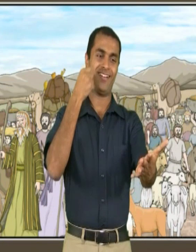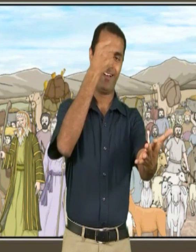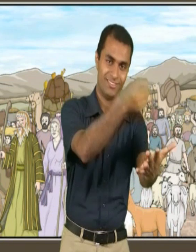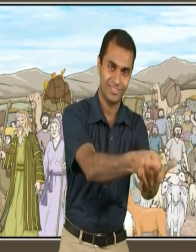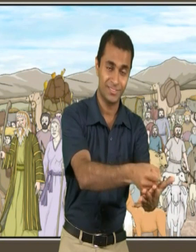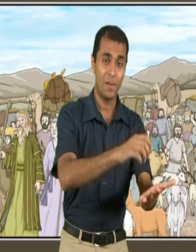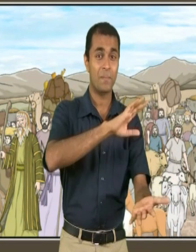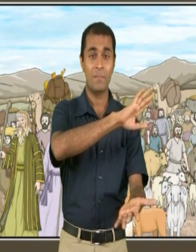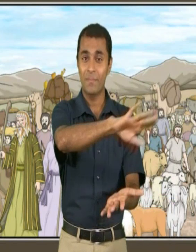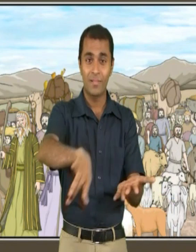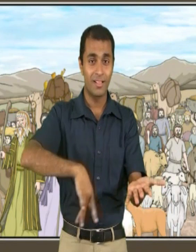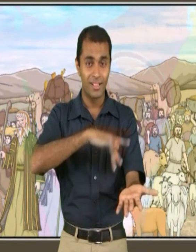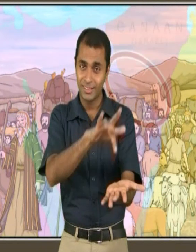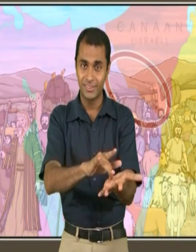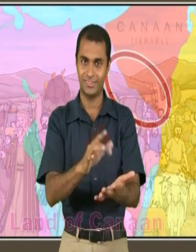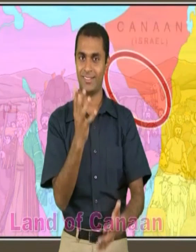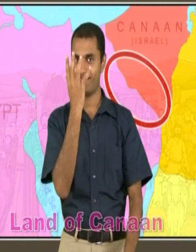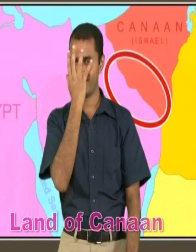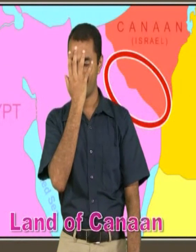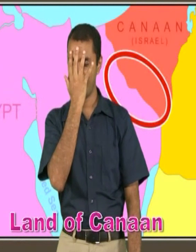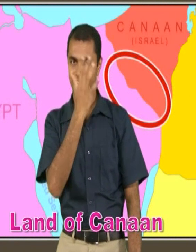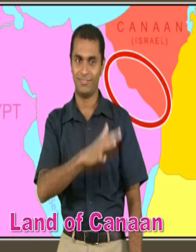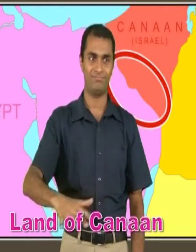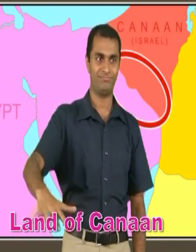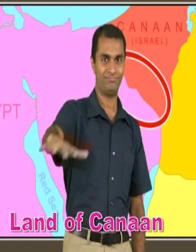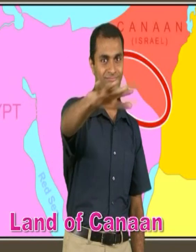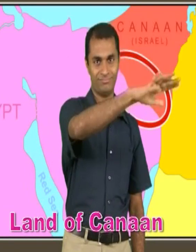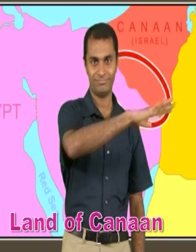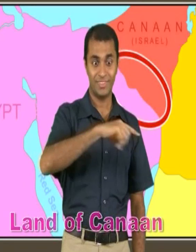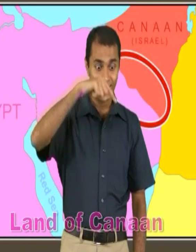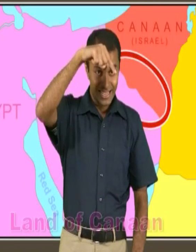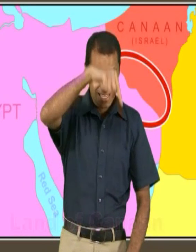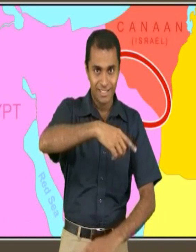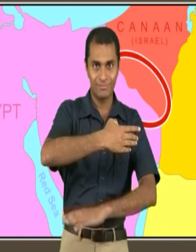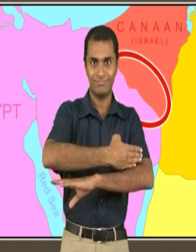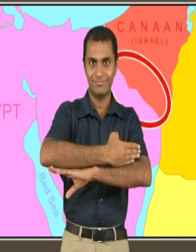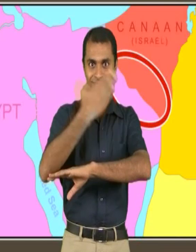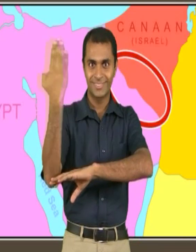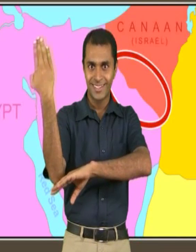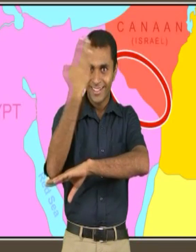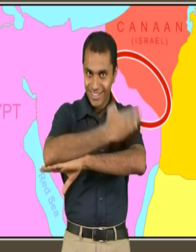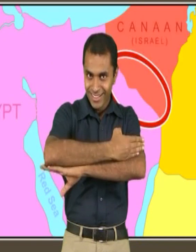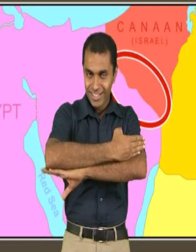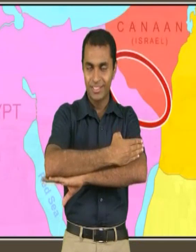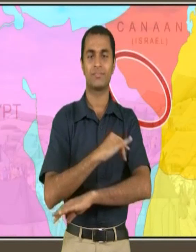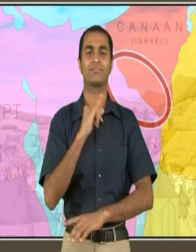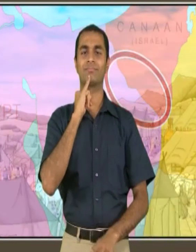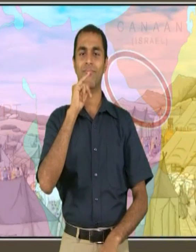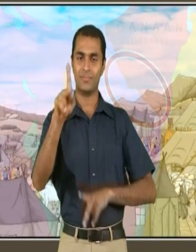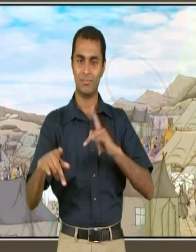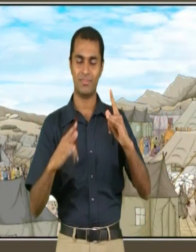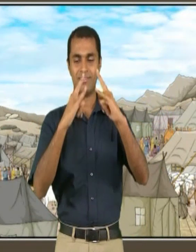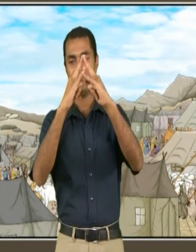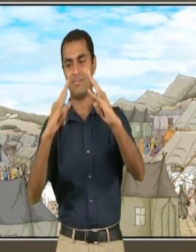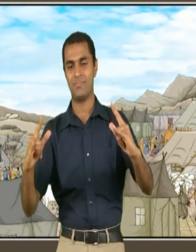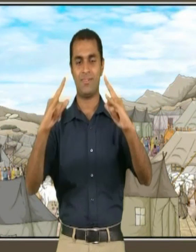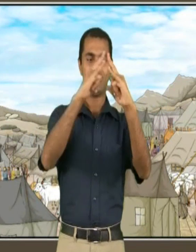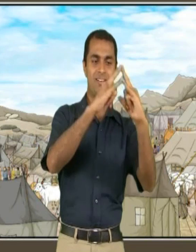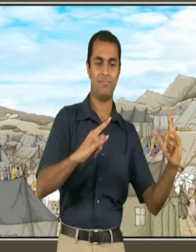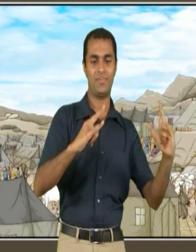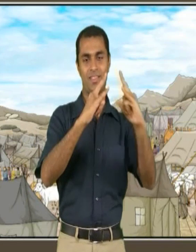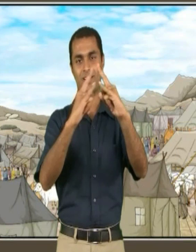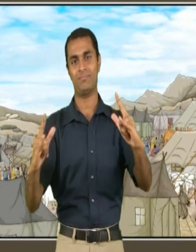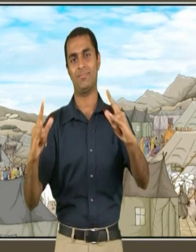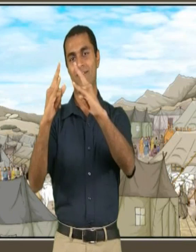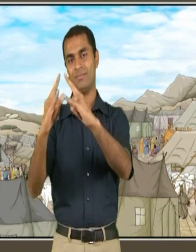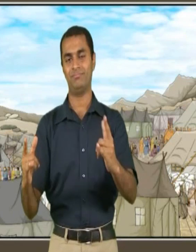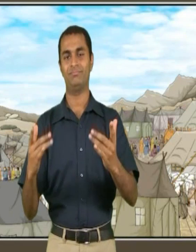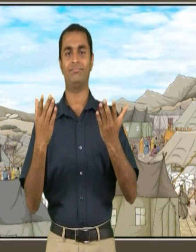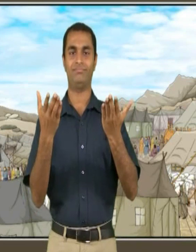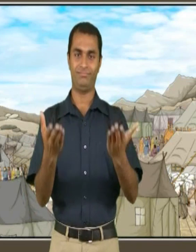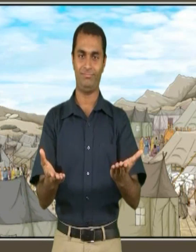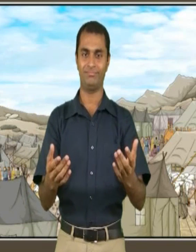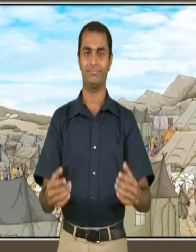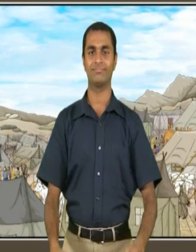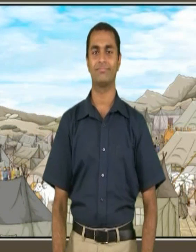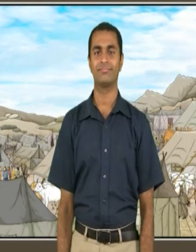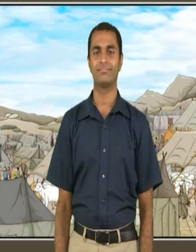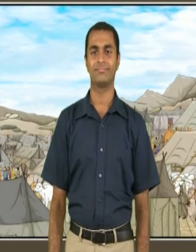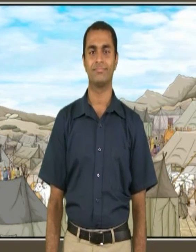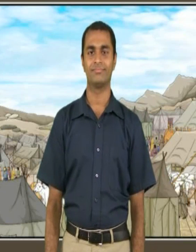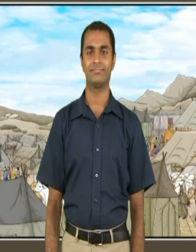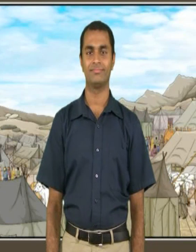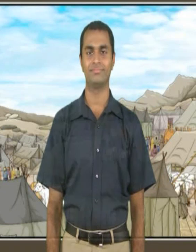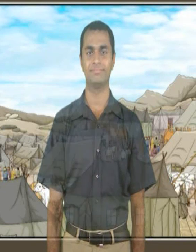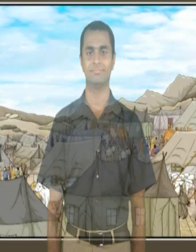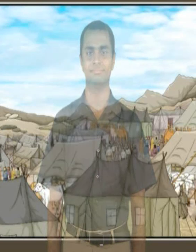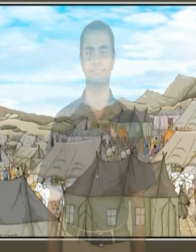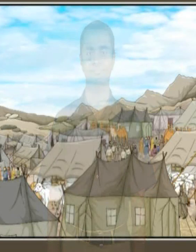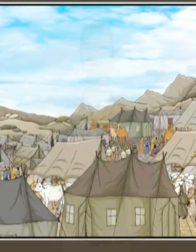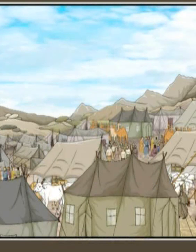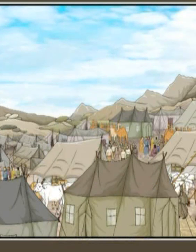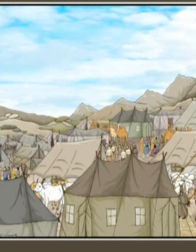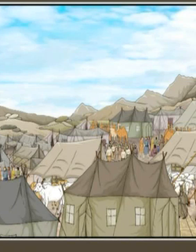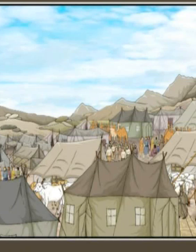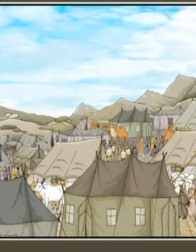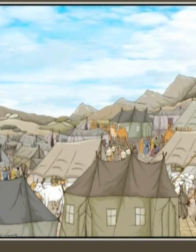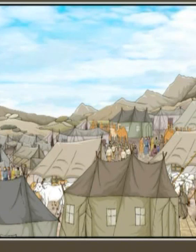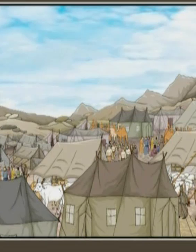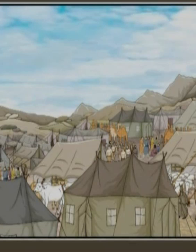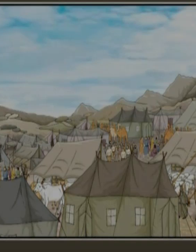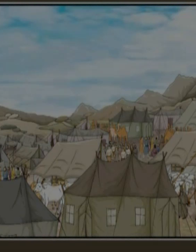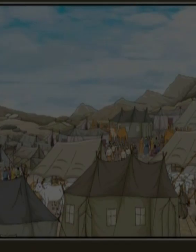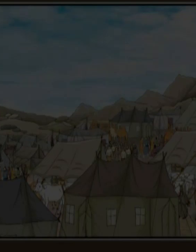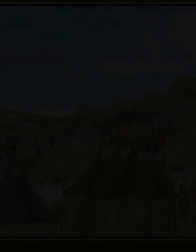they ate manna until they reached the border of Canaan.